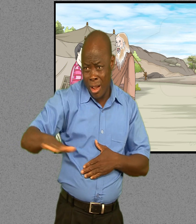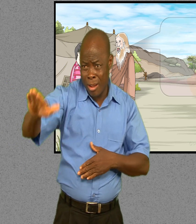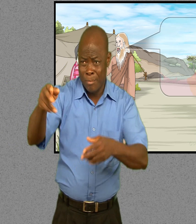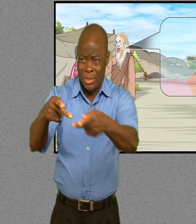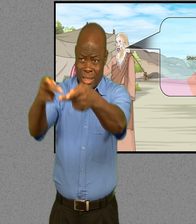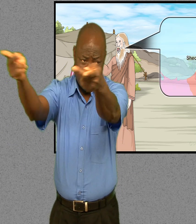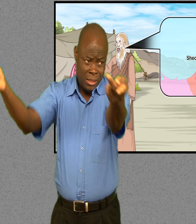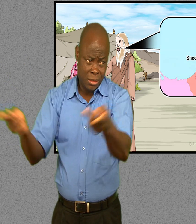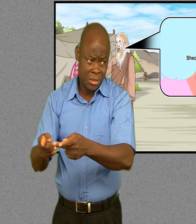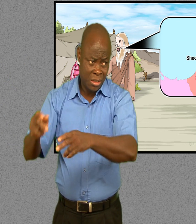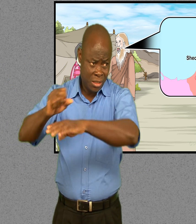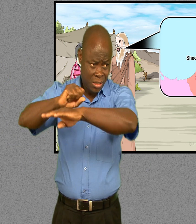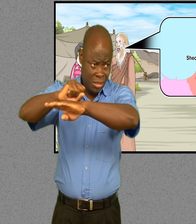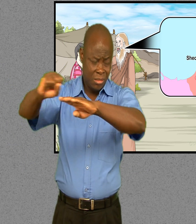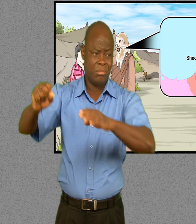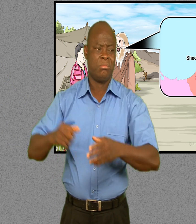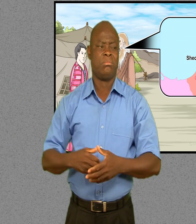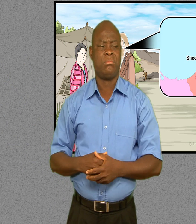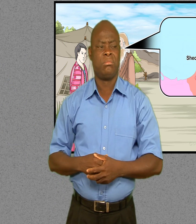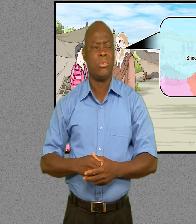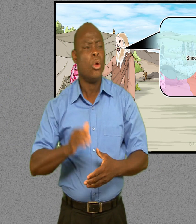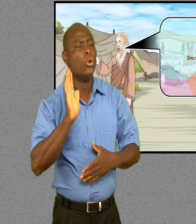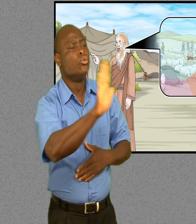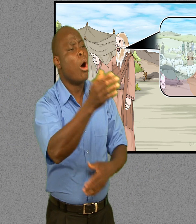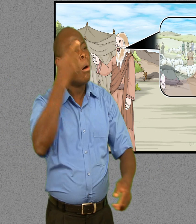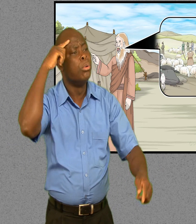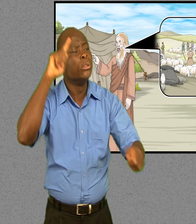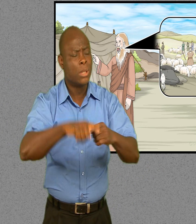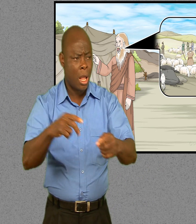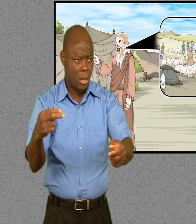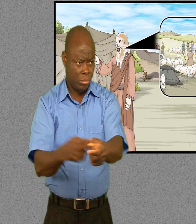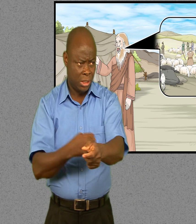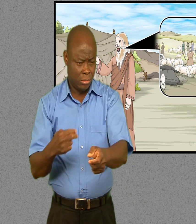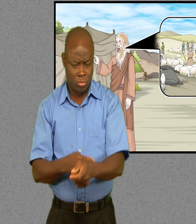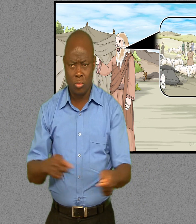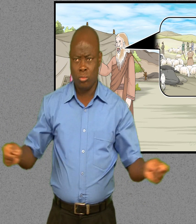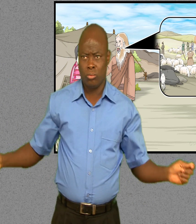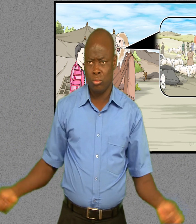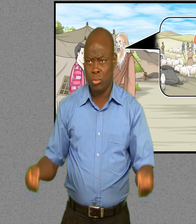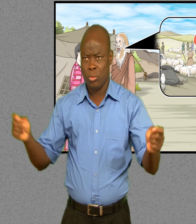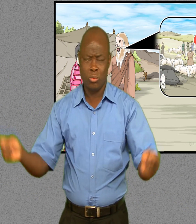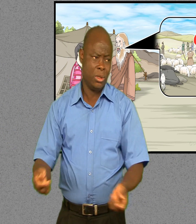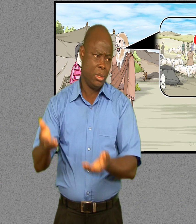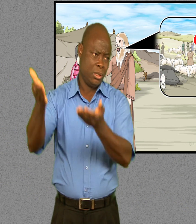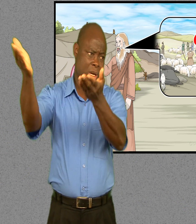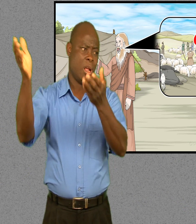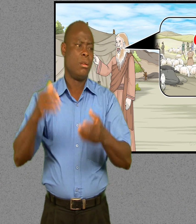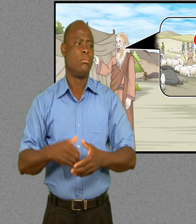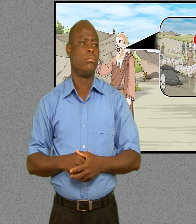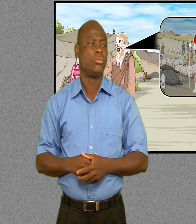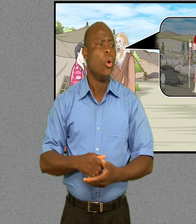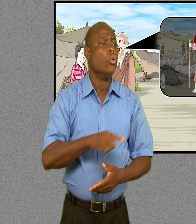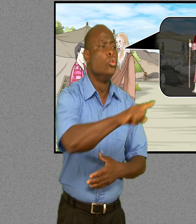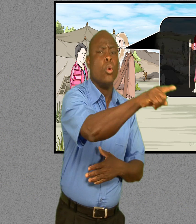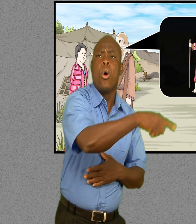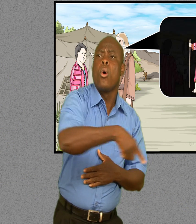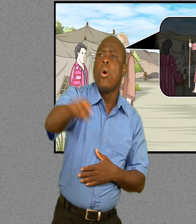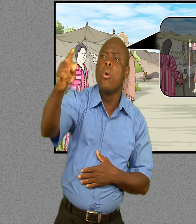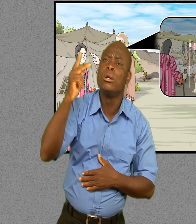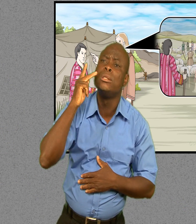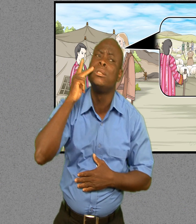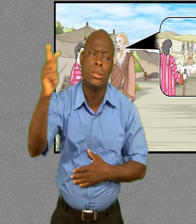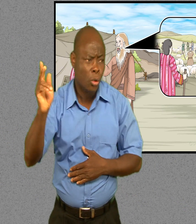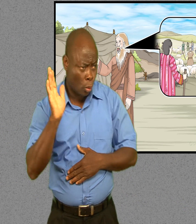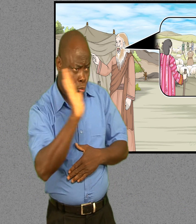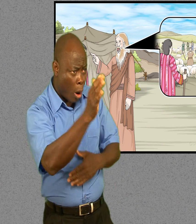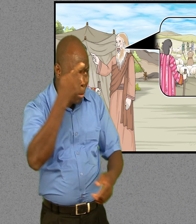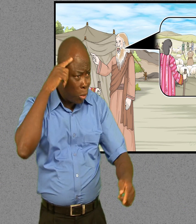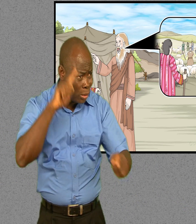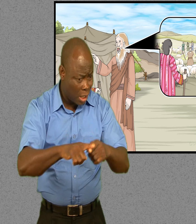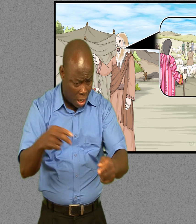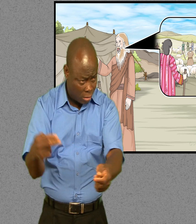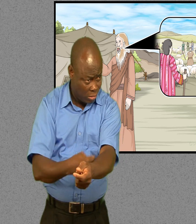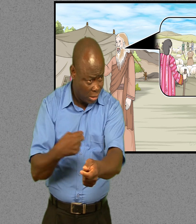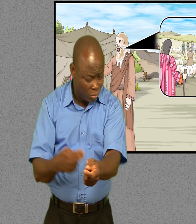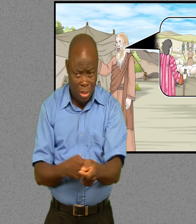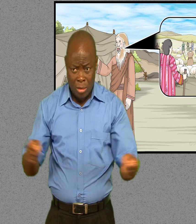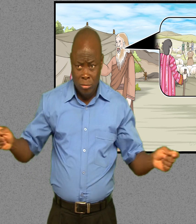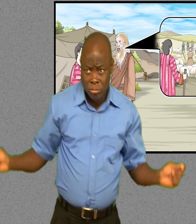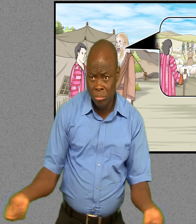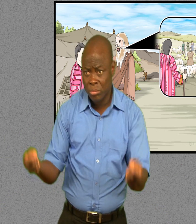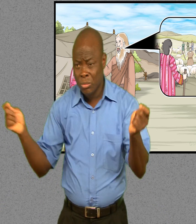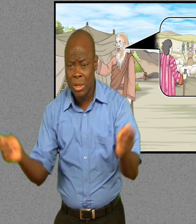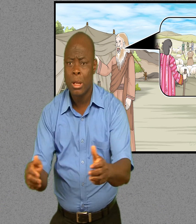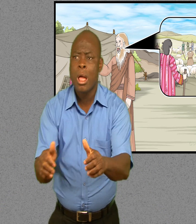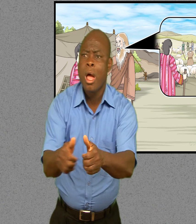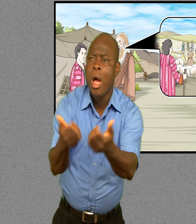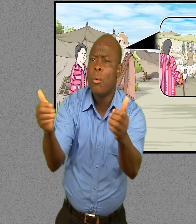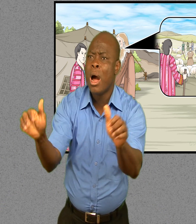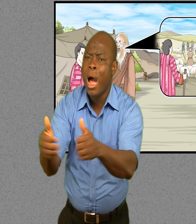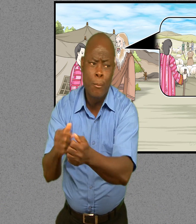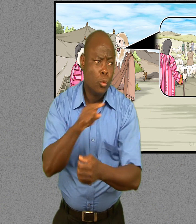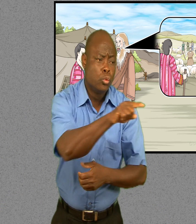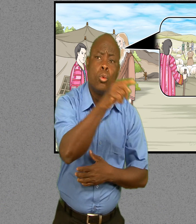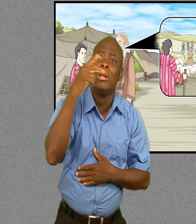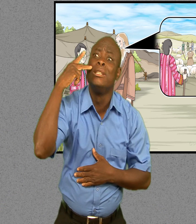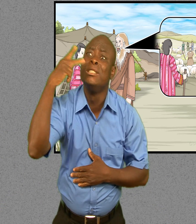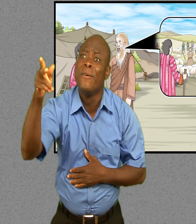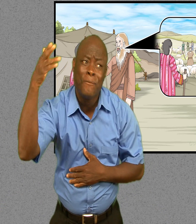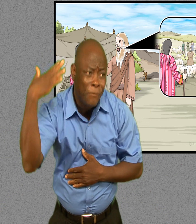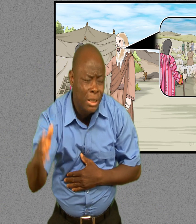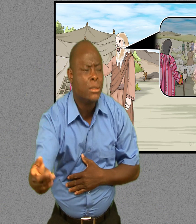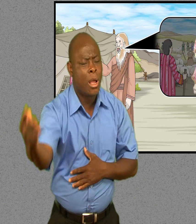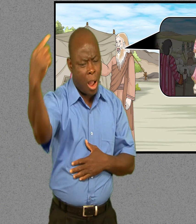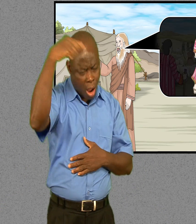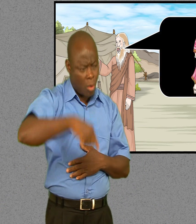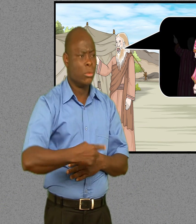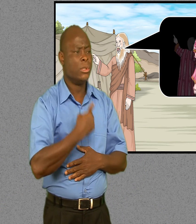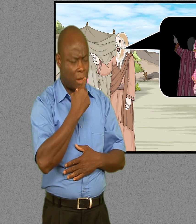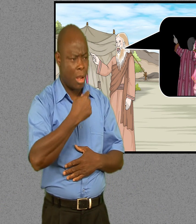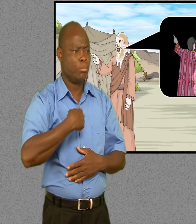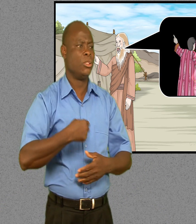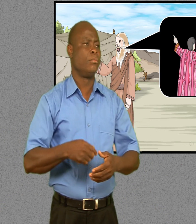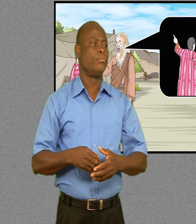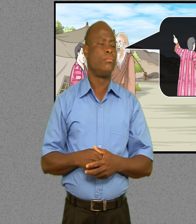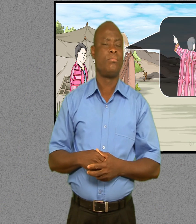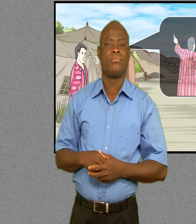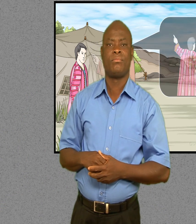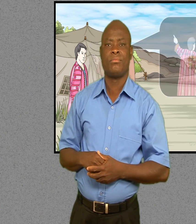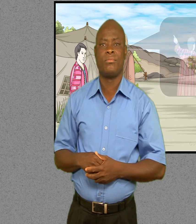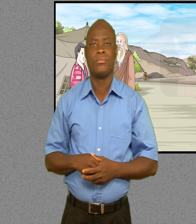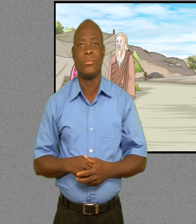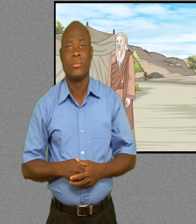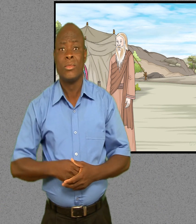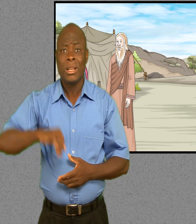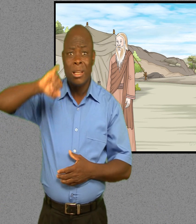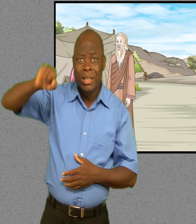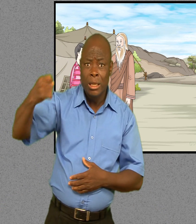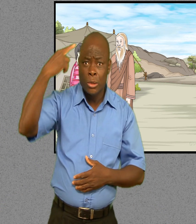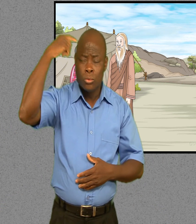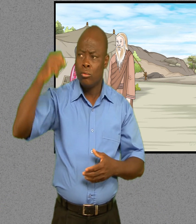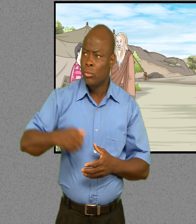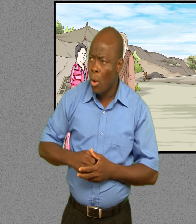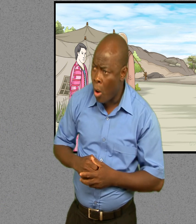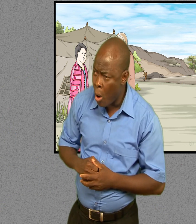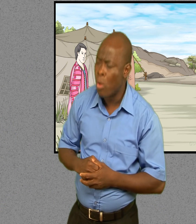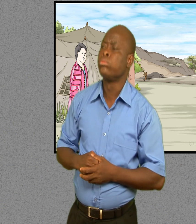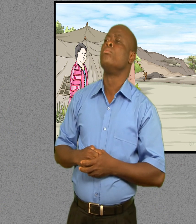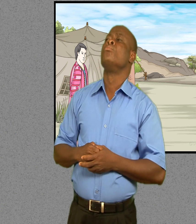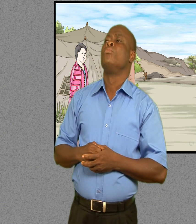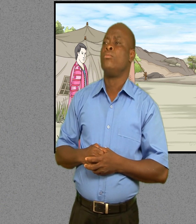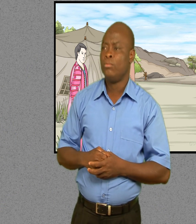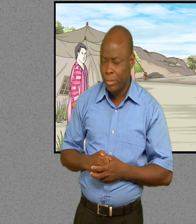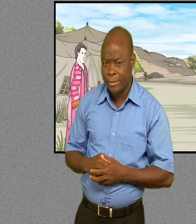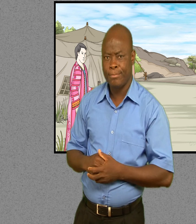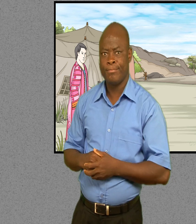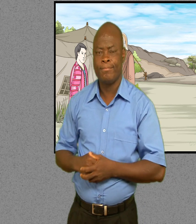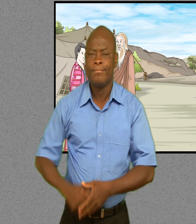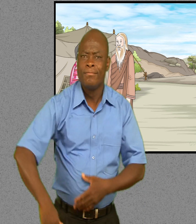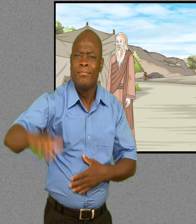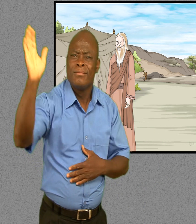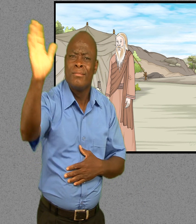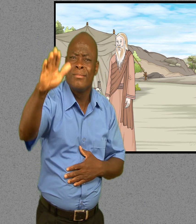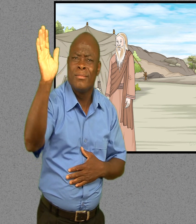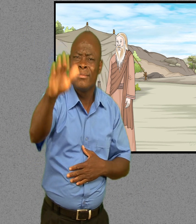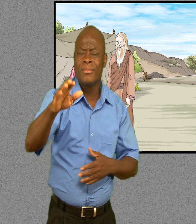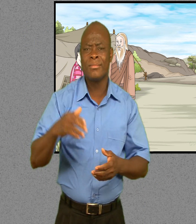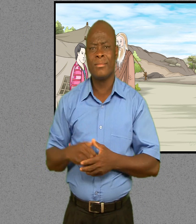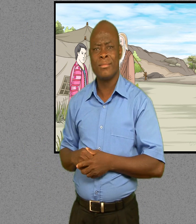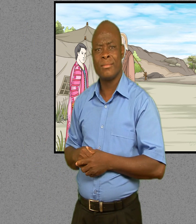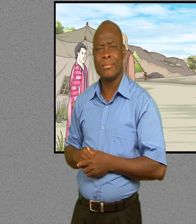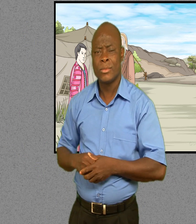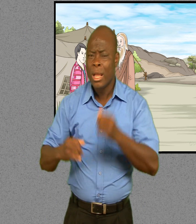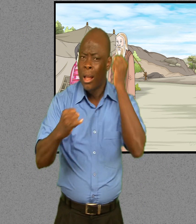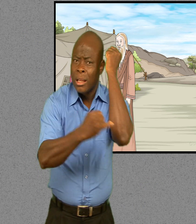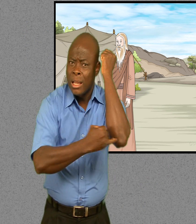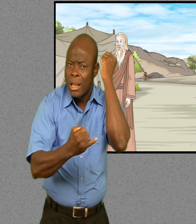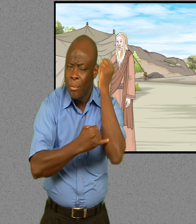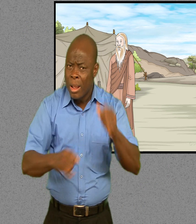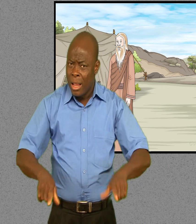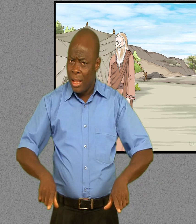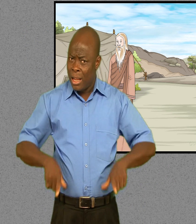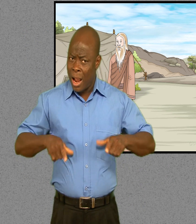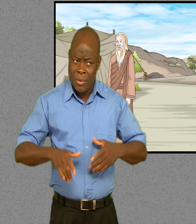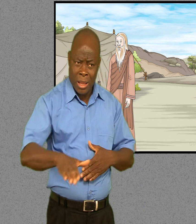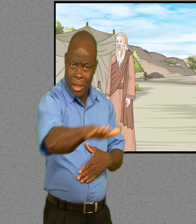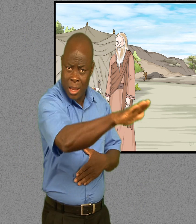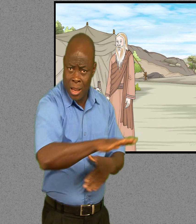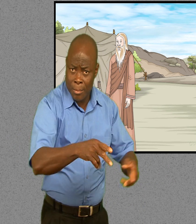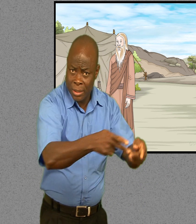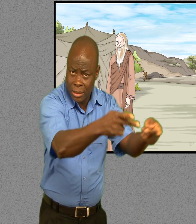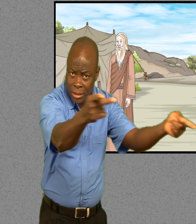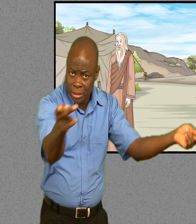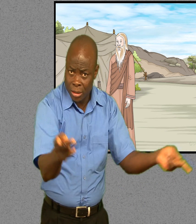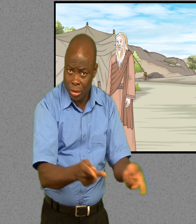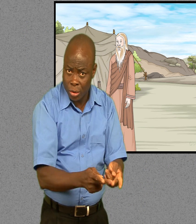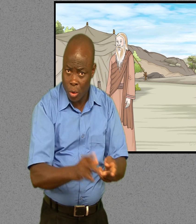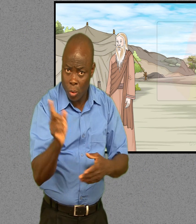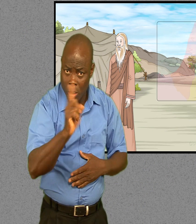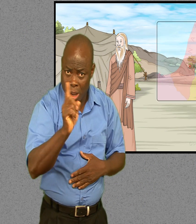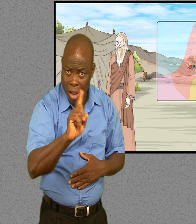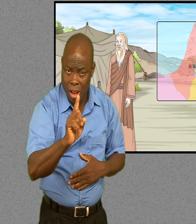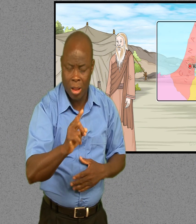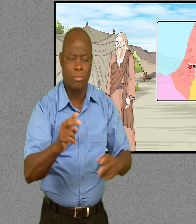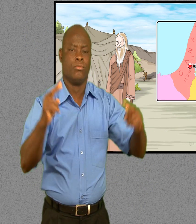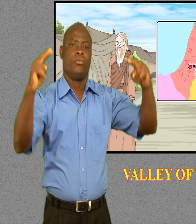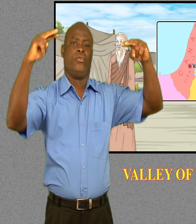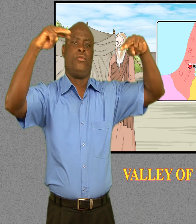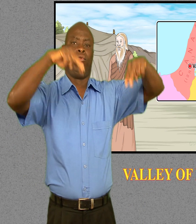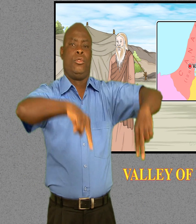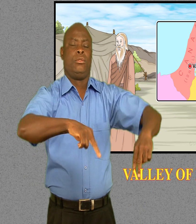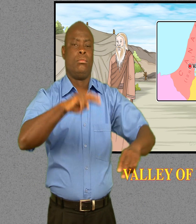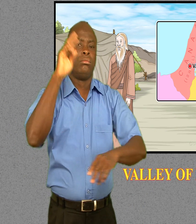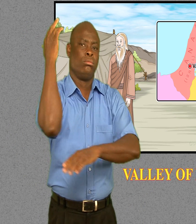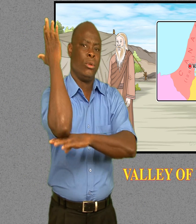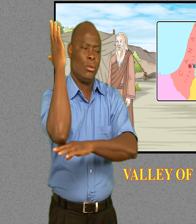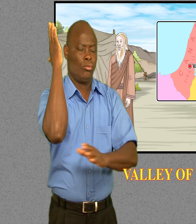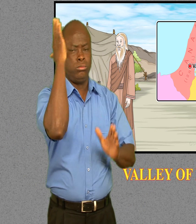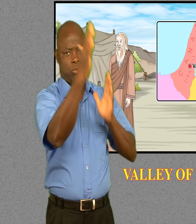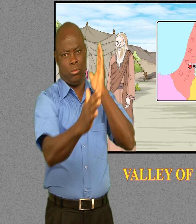Then Israel told him, “Go now and see how your brothers and the flocks are faring, and bring word back to me.”